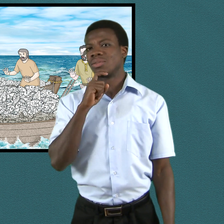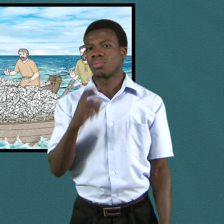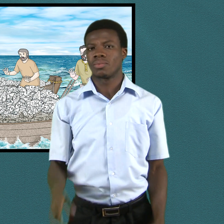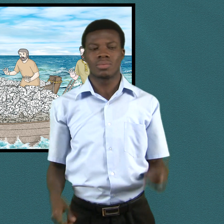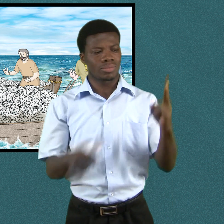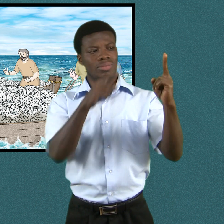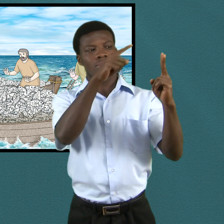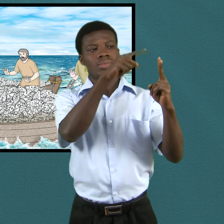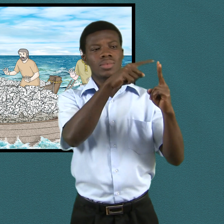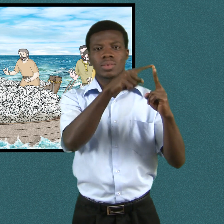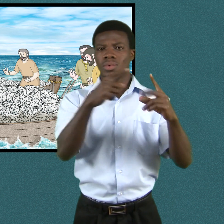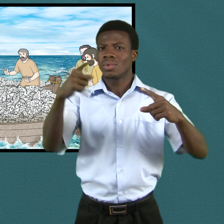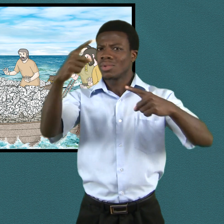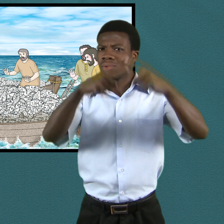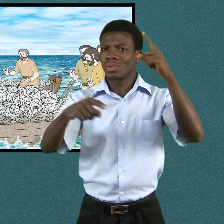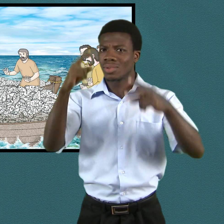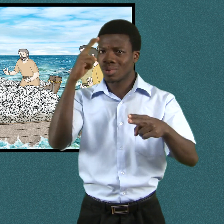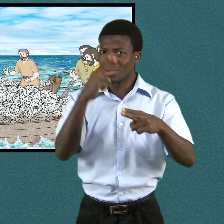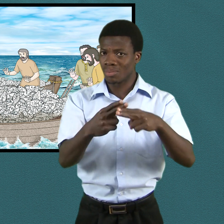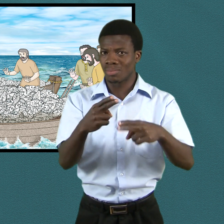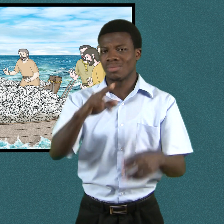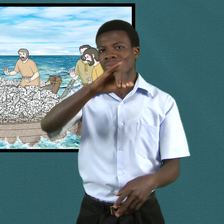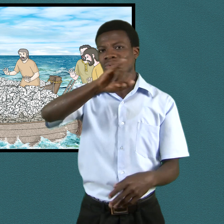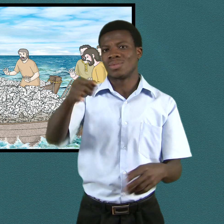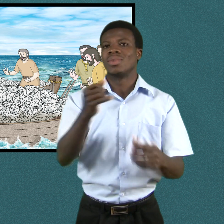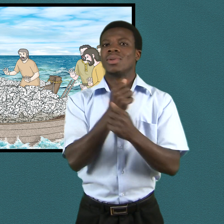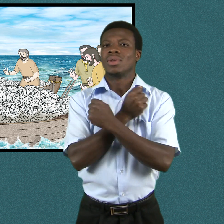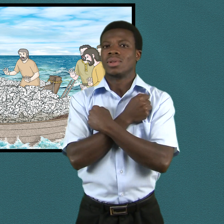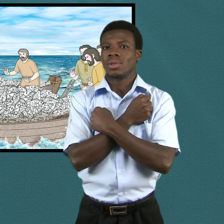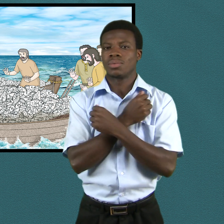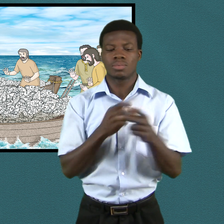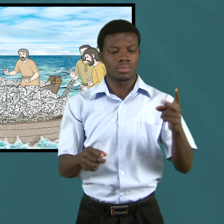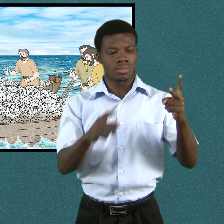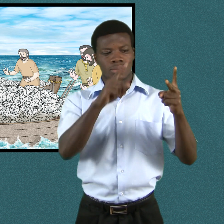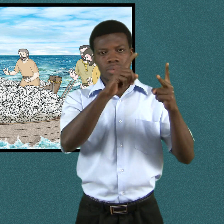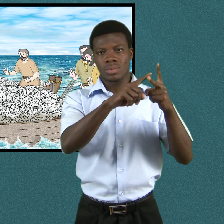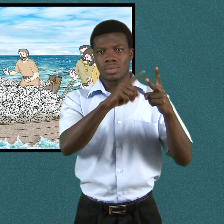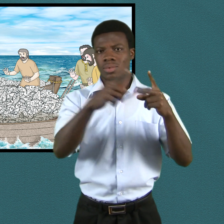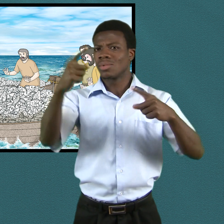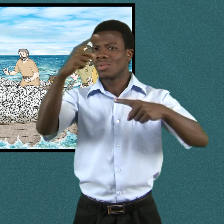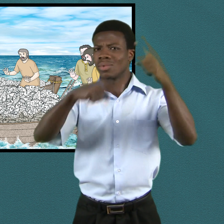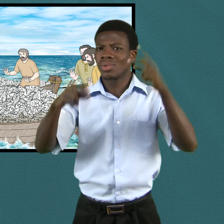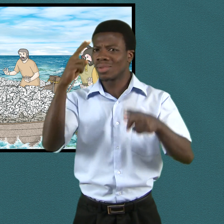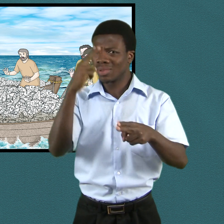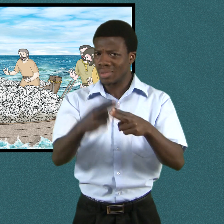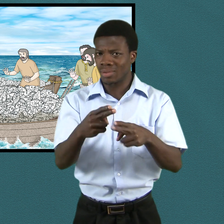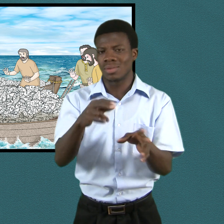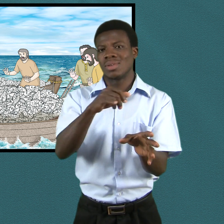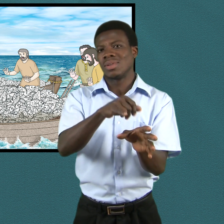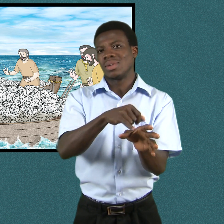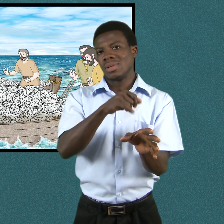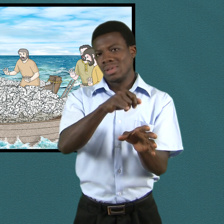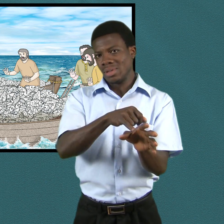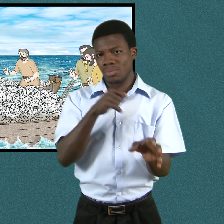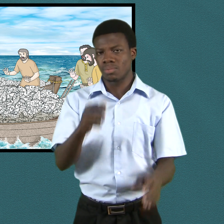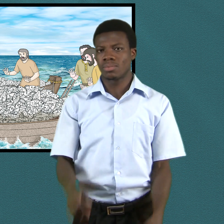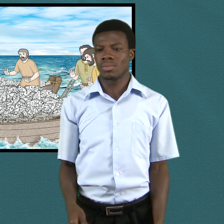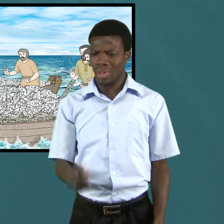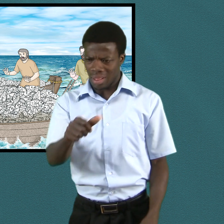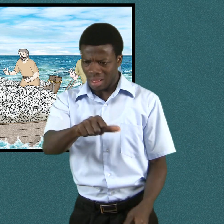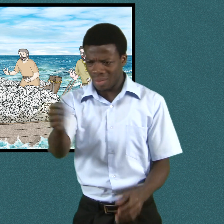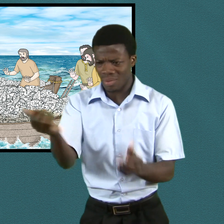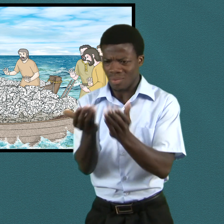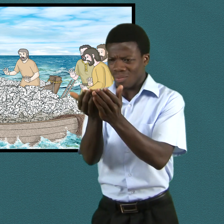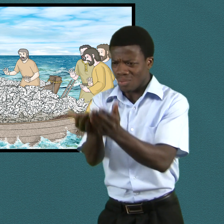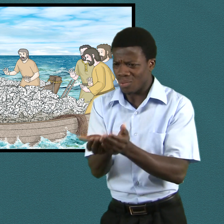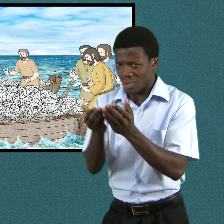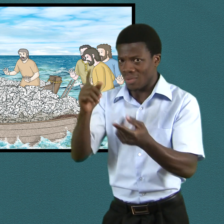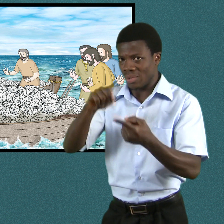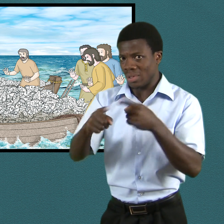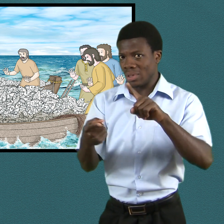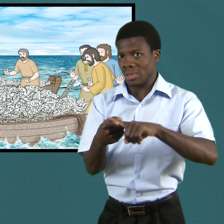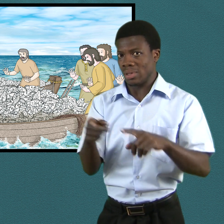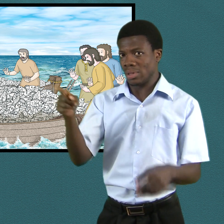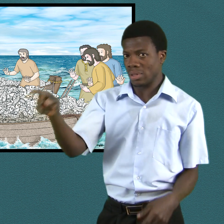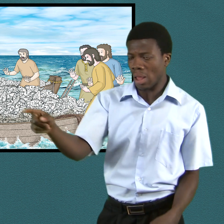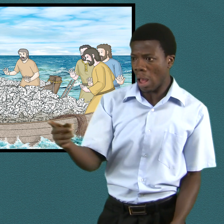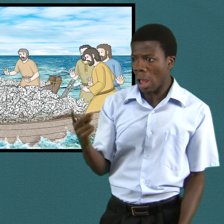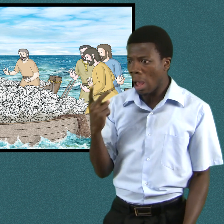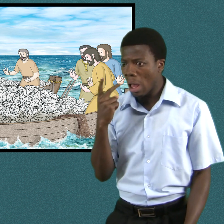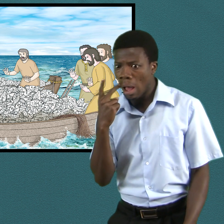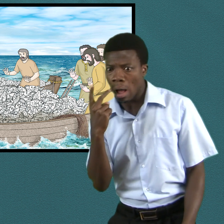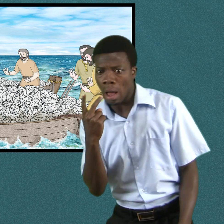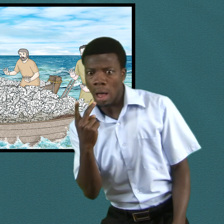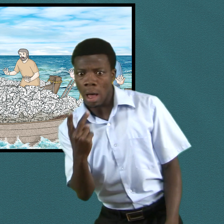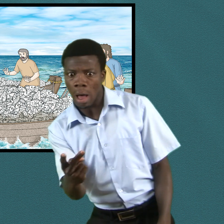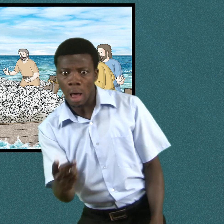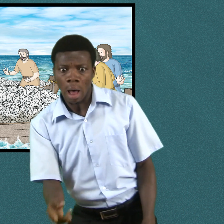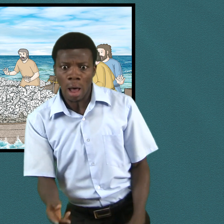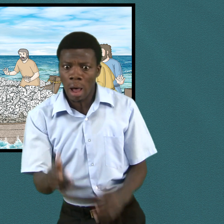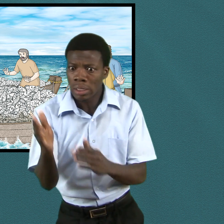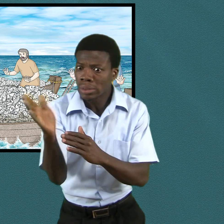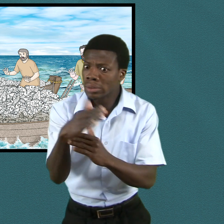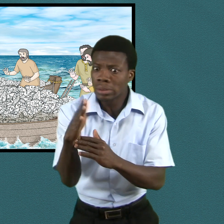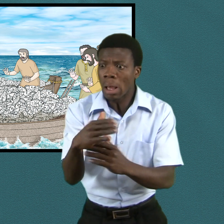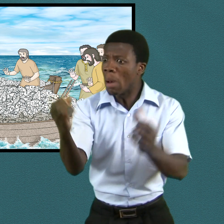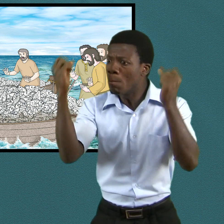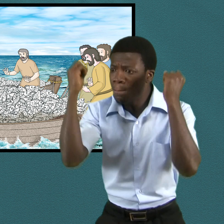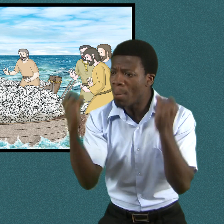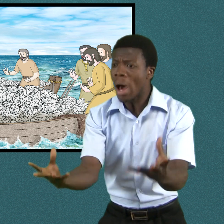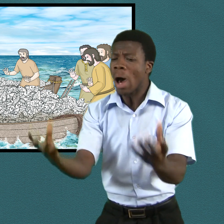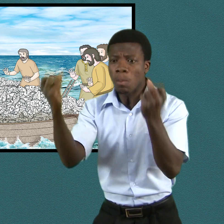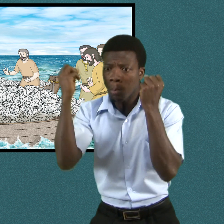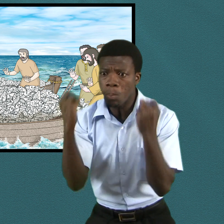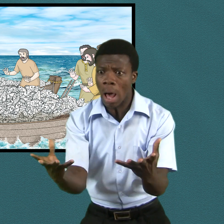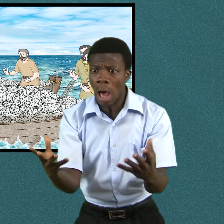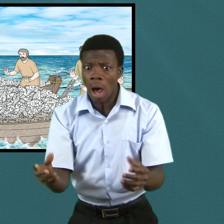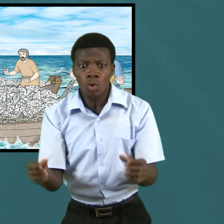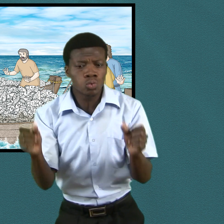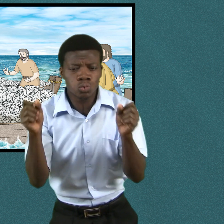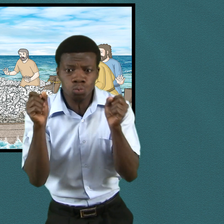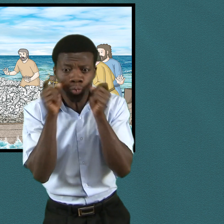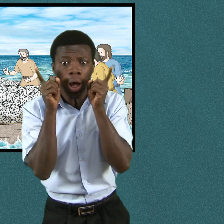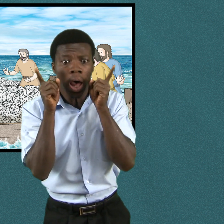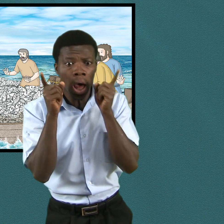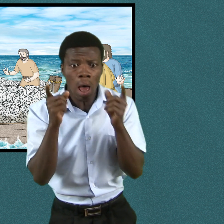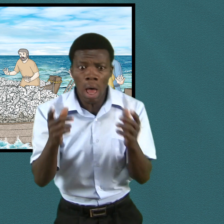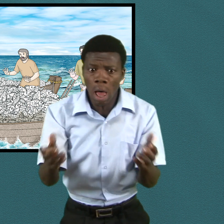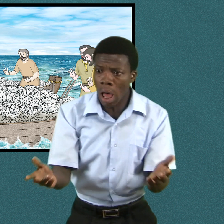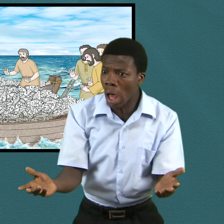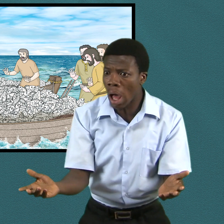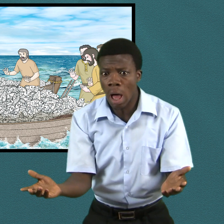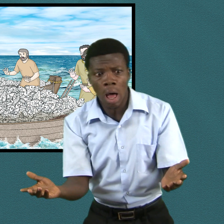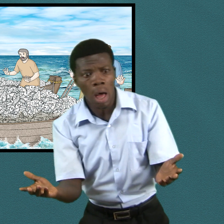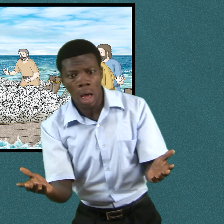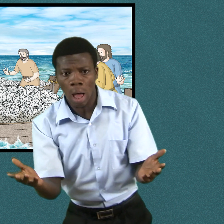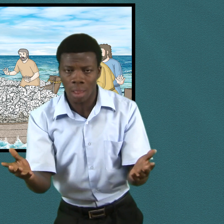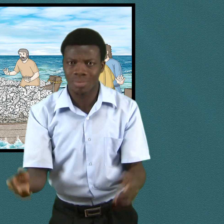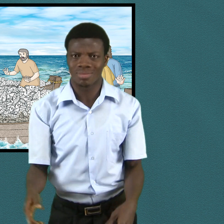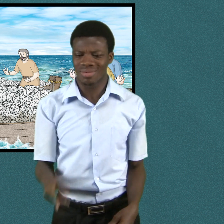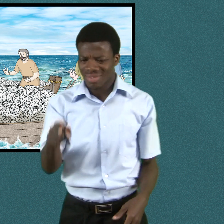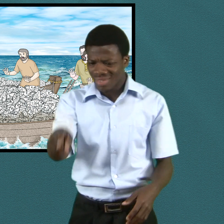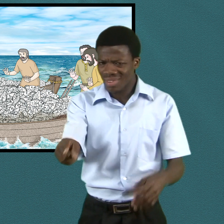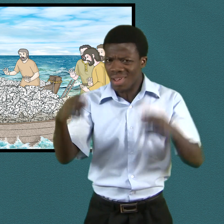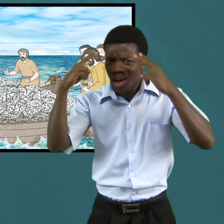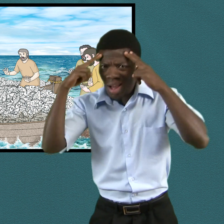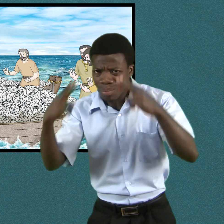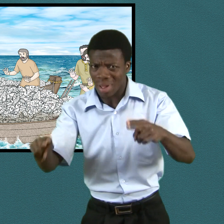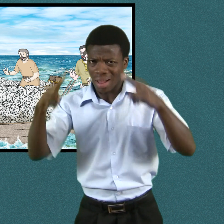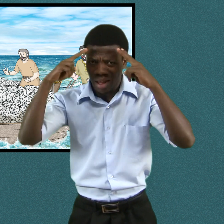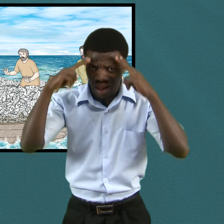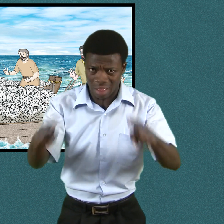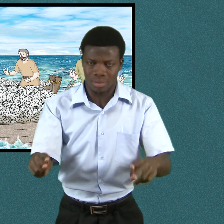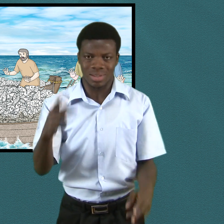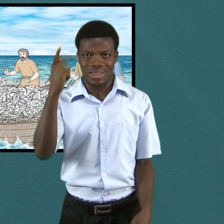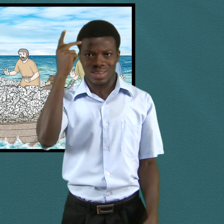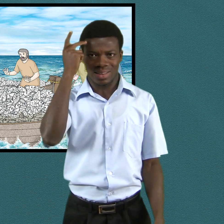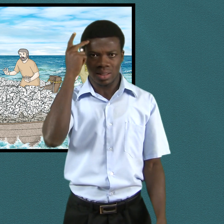“Go away from me, Lord,” he said, “for I am a sinful man.”